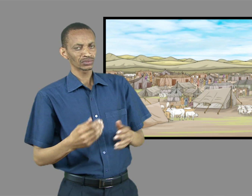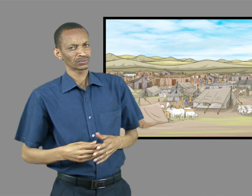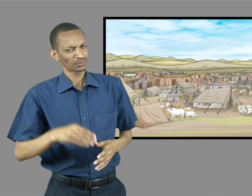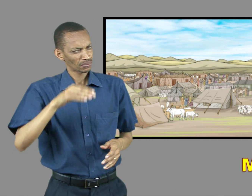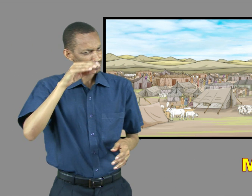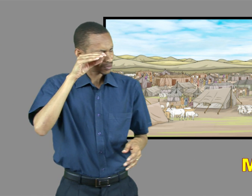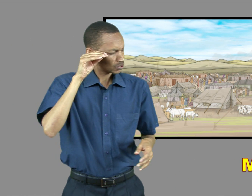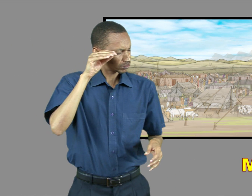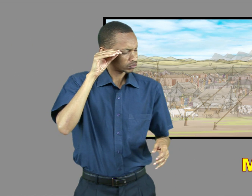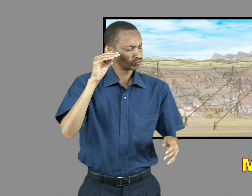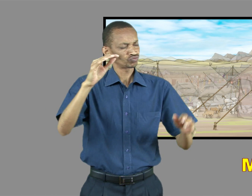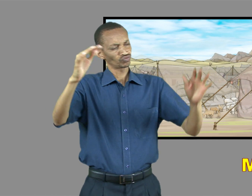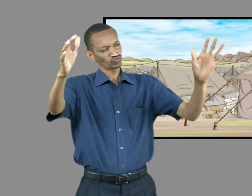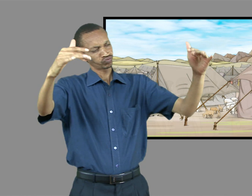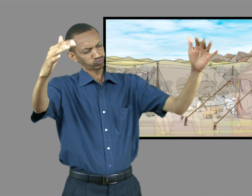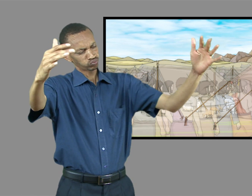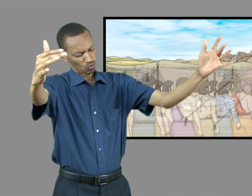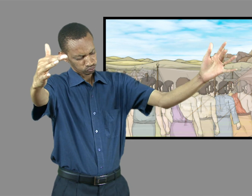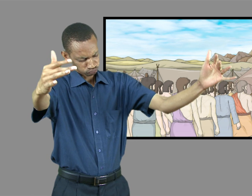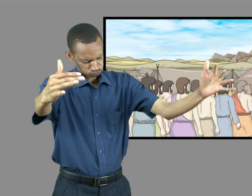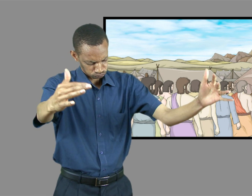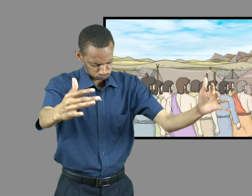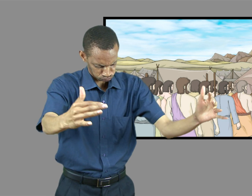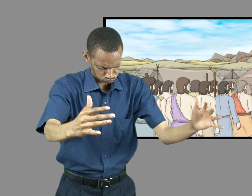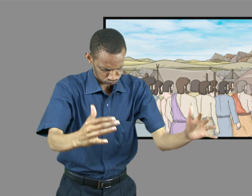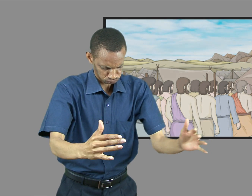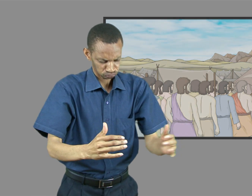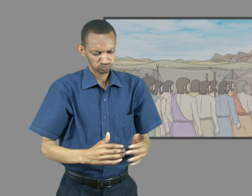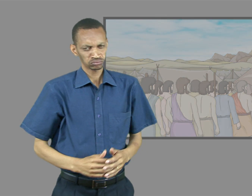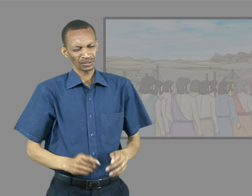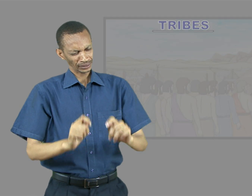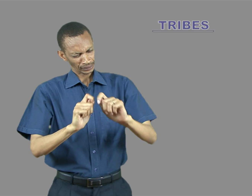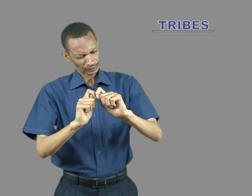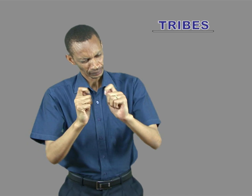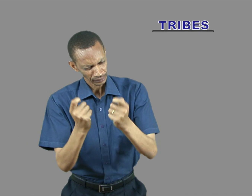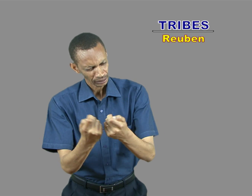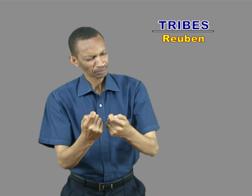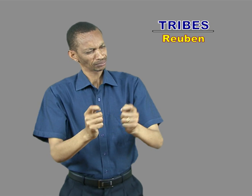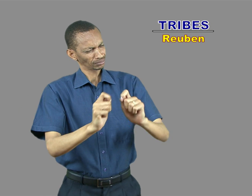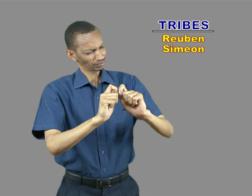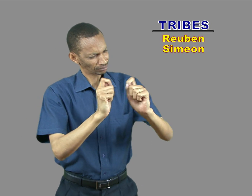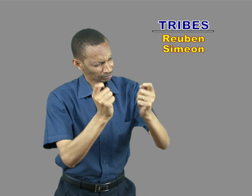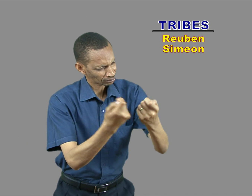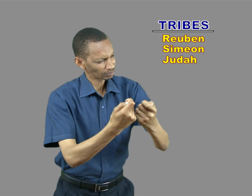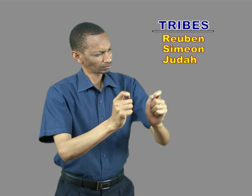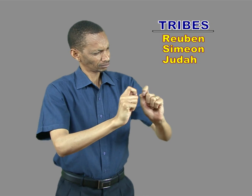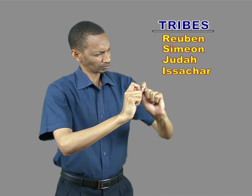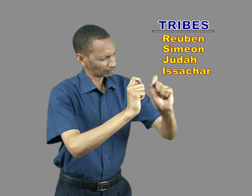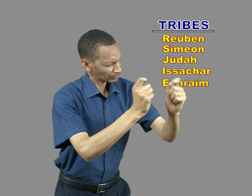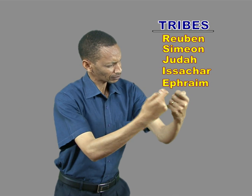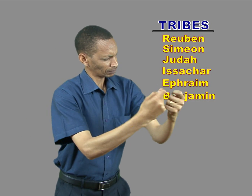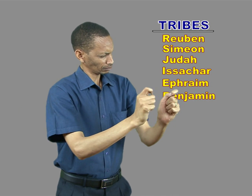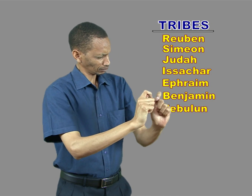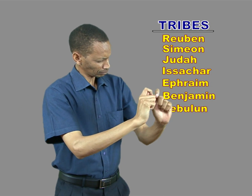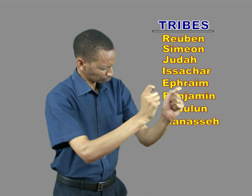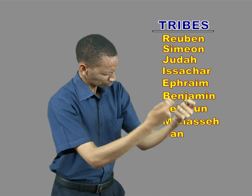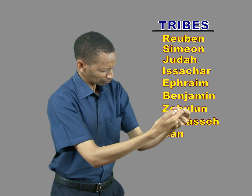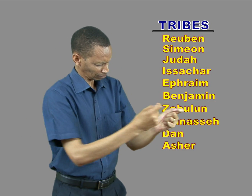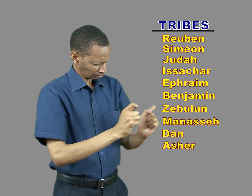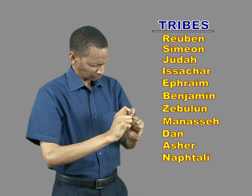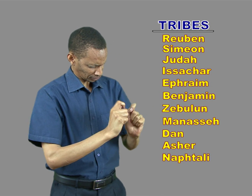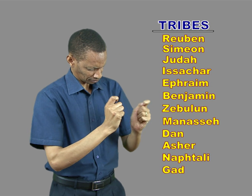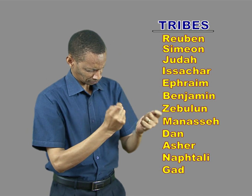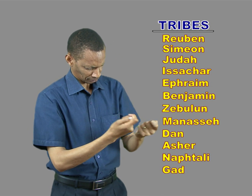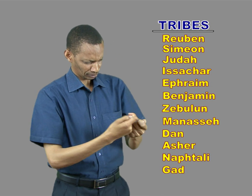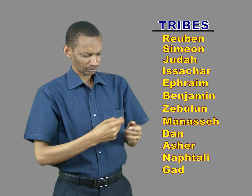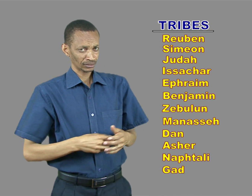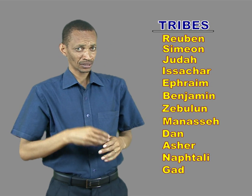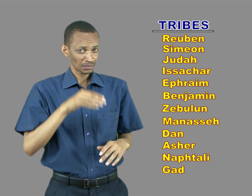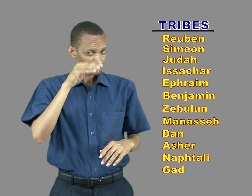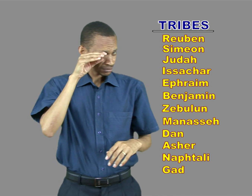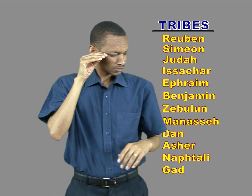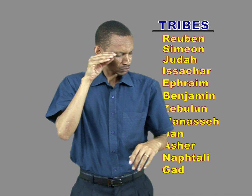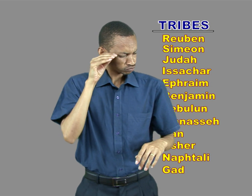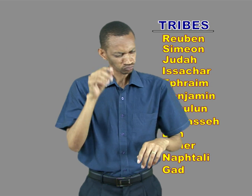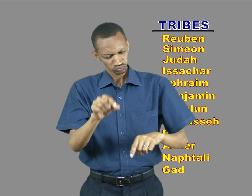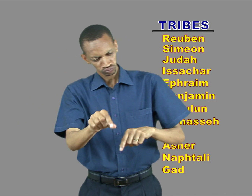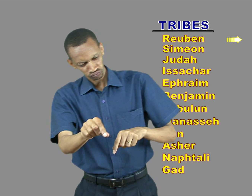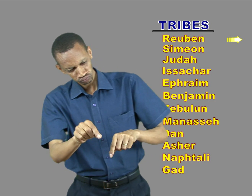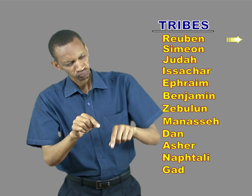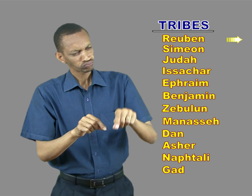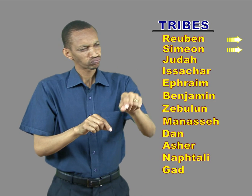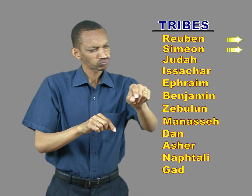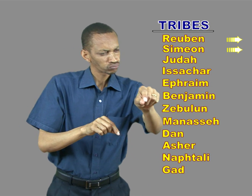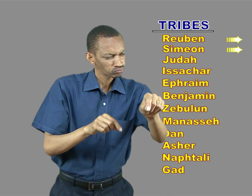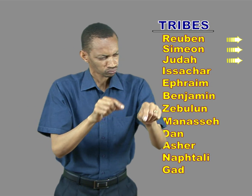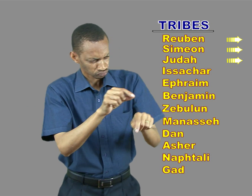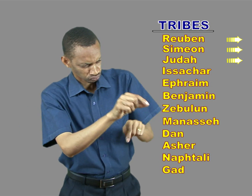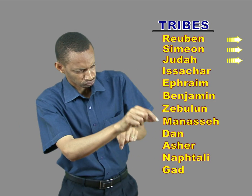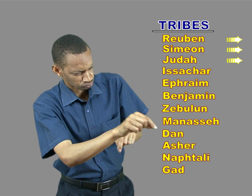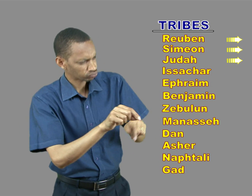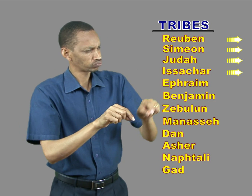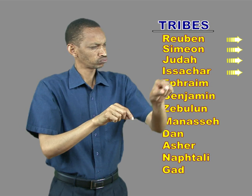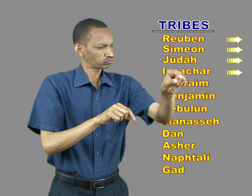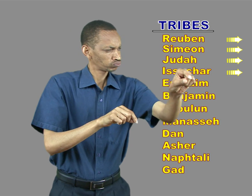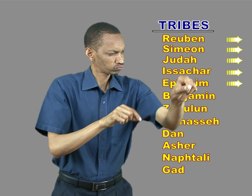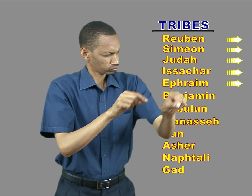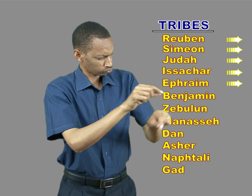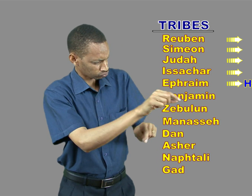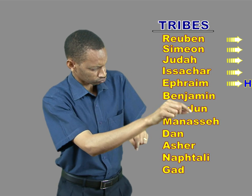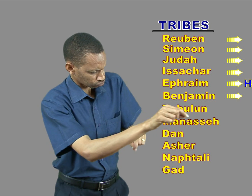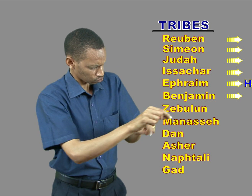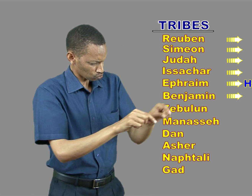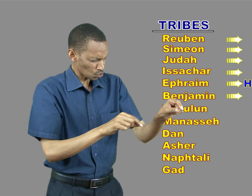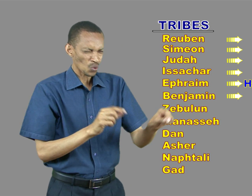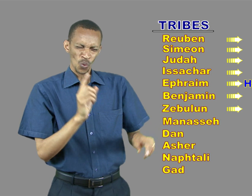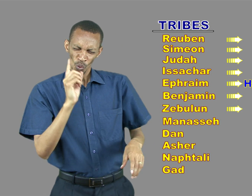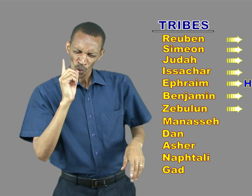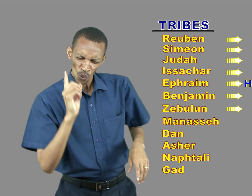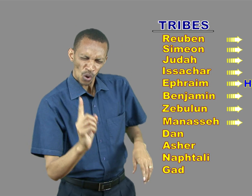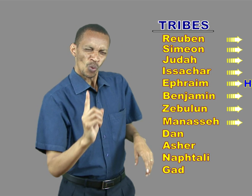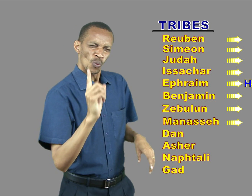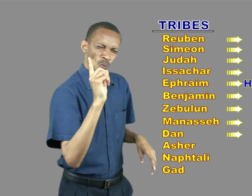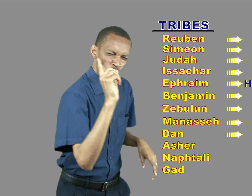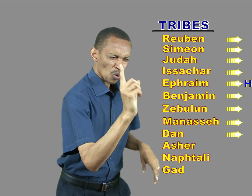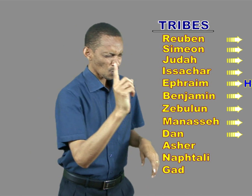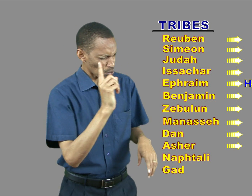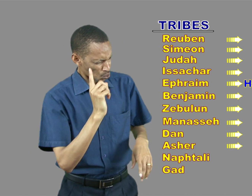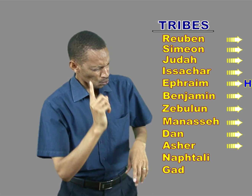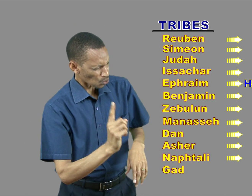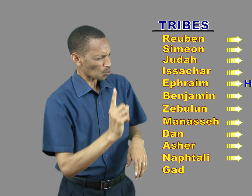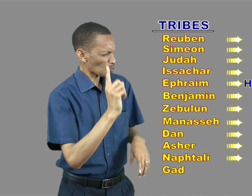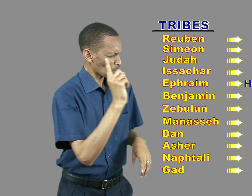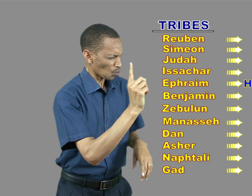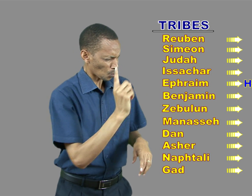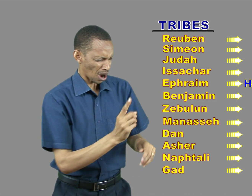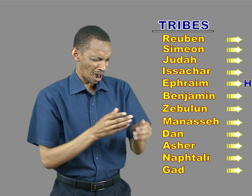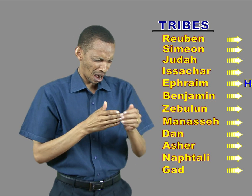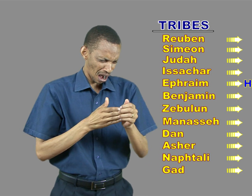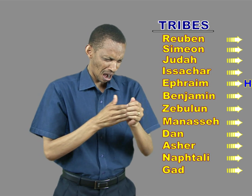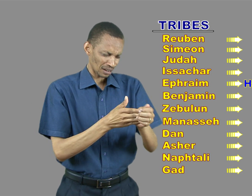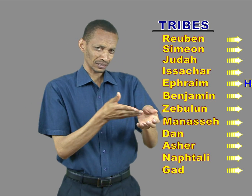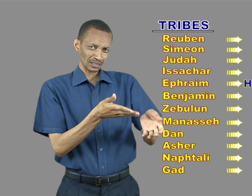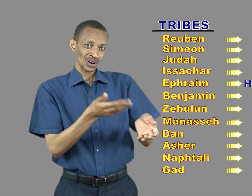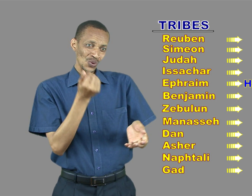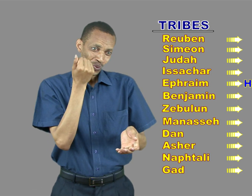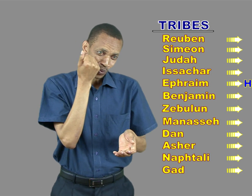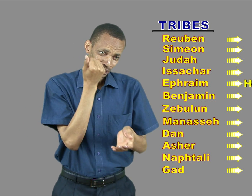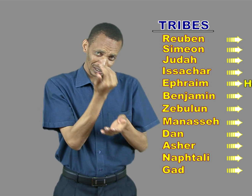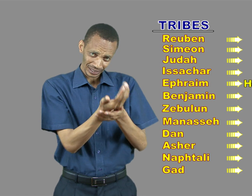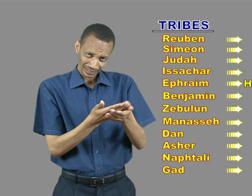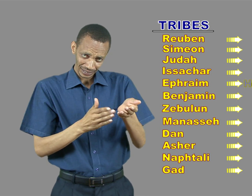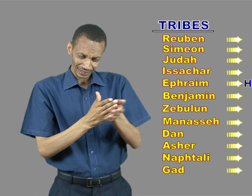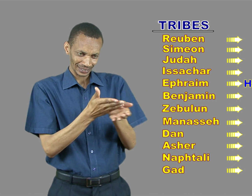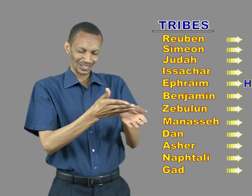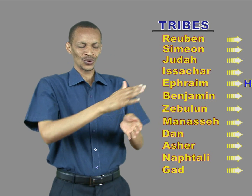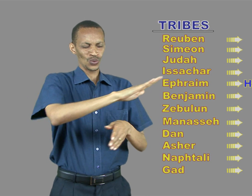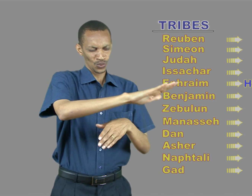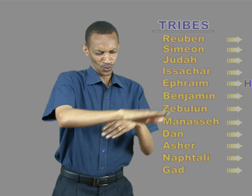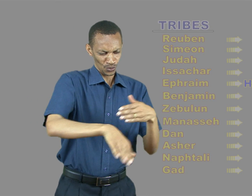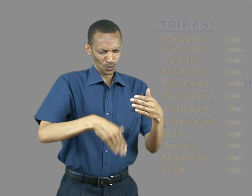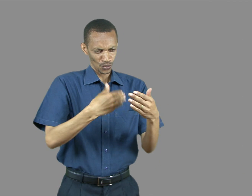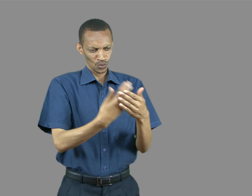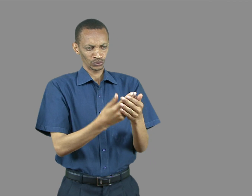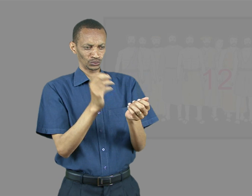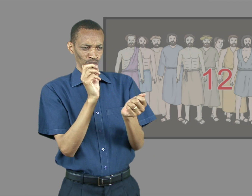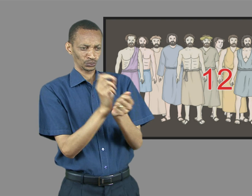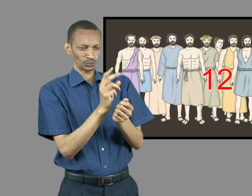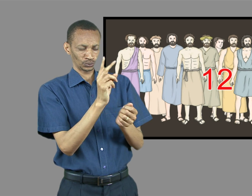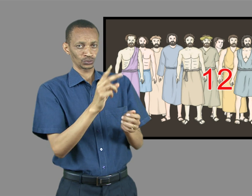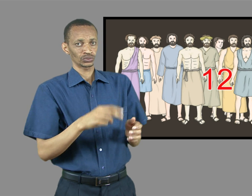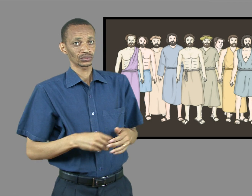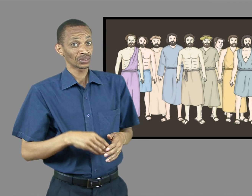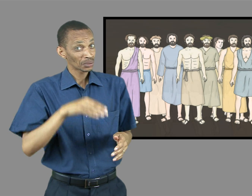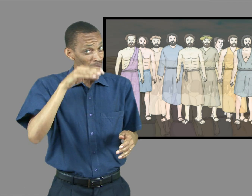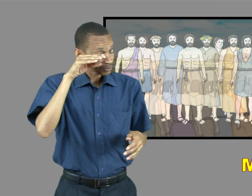from the tribe of Manasseh (a tribe of Joseph), Gaddi son of Susi; from the tribe of Dan, Ammiel son of Gemalli; from the tribe of Asher, Sethur son of Michael; from the tribe of Naphtali, Nahbi son of Vophsi; and from the tribe of Gad, Geuel son of Machi.